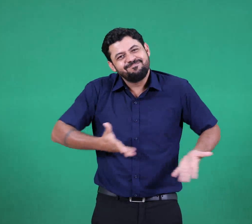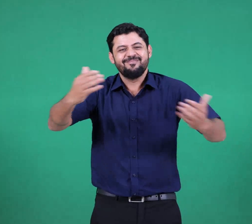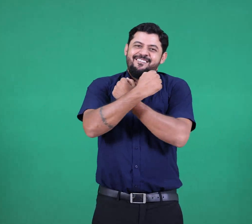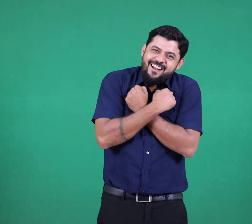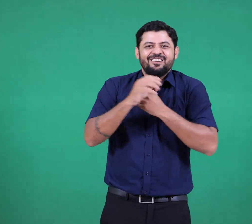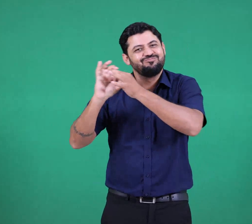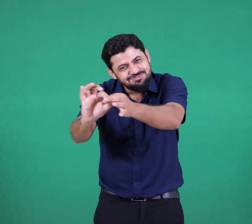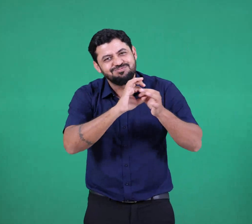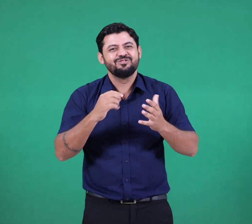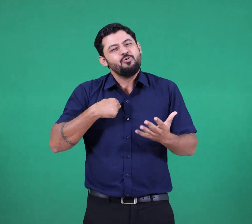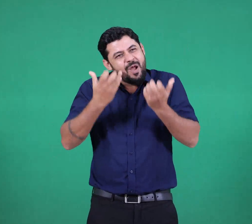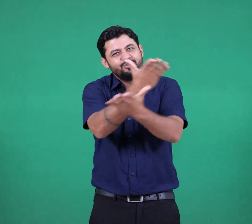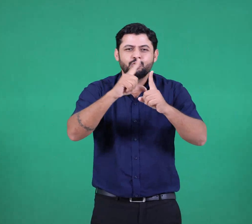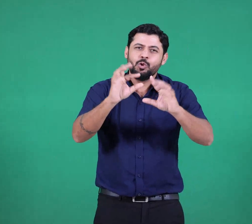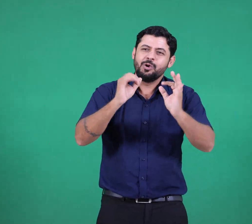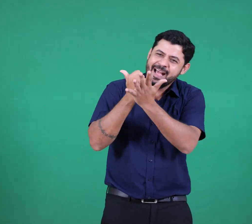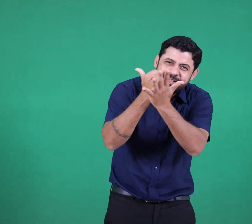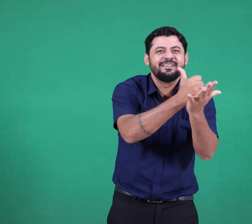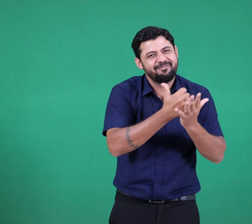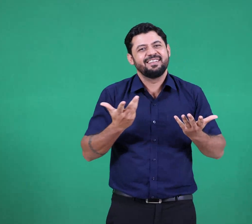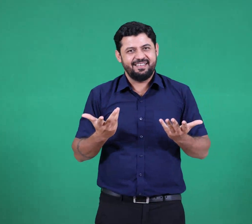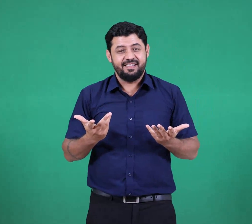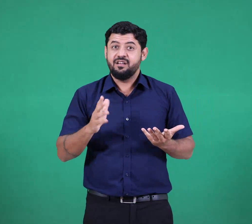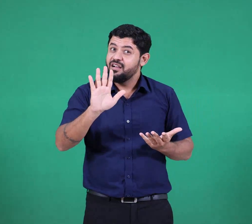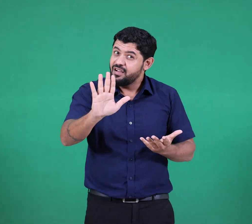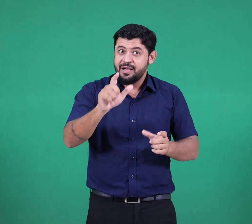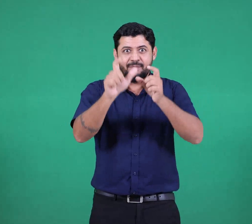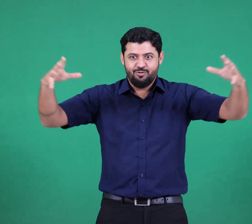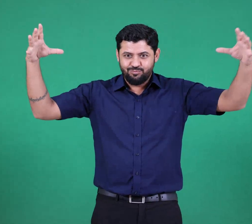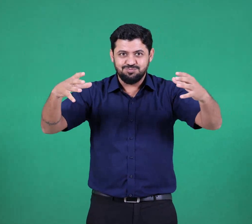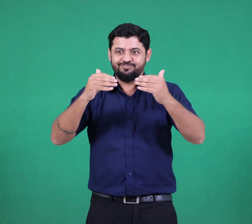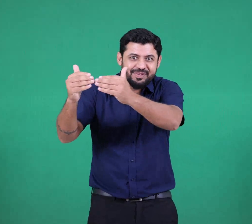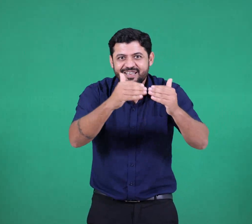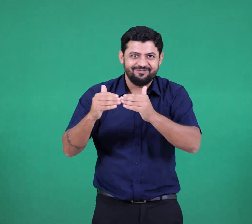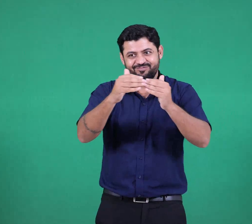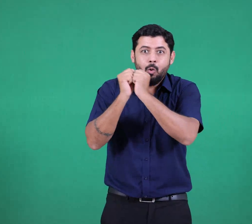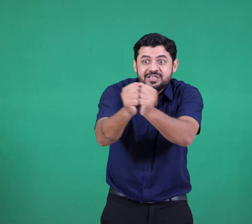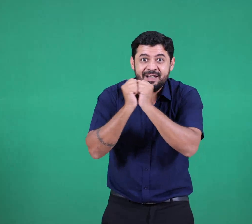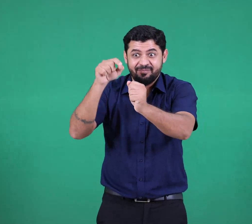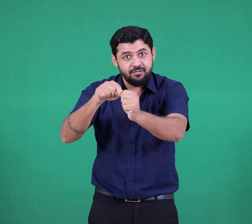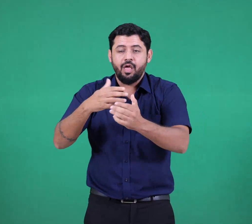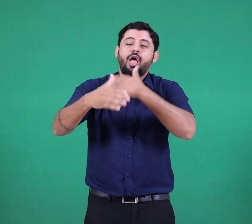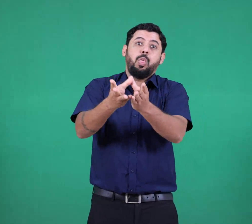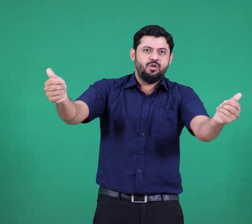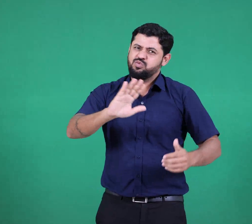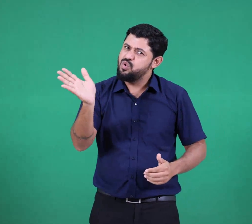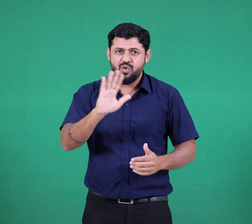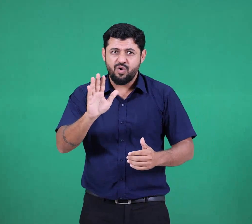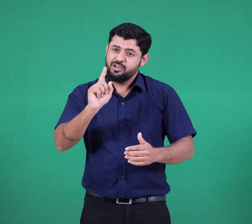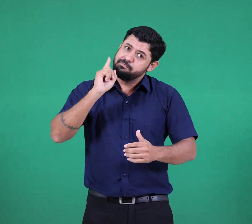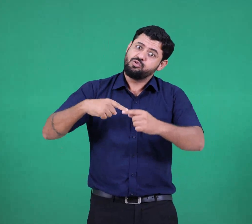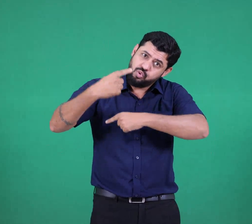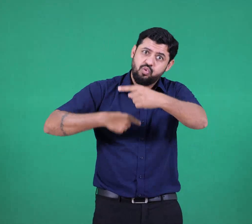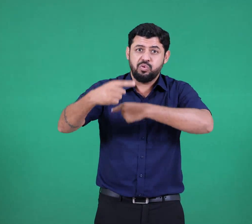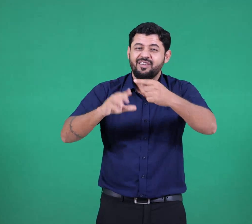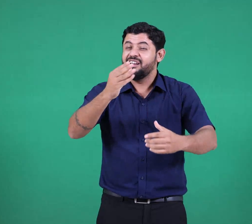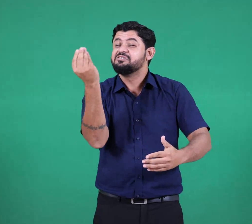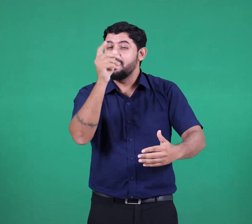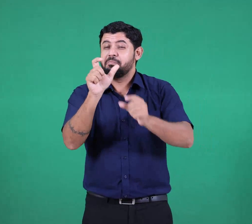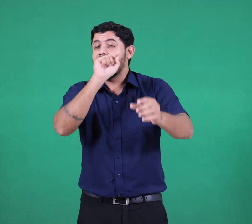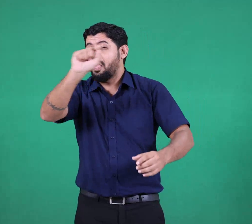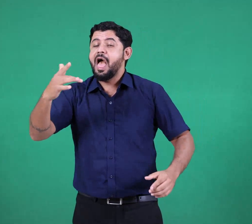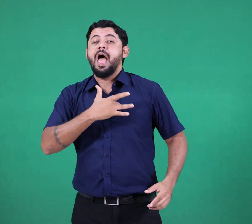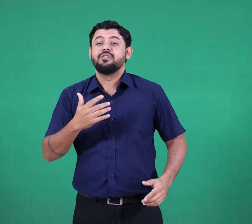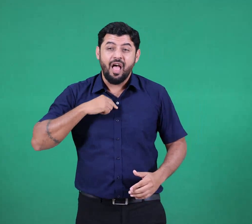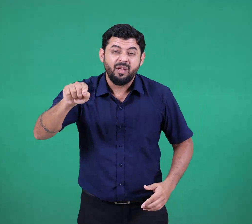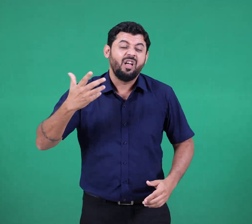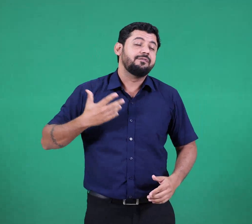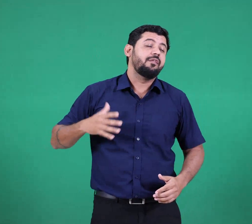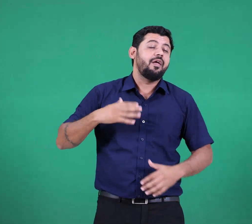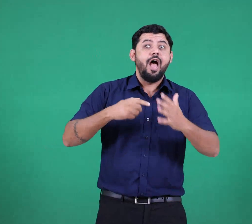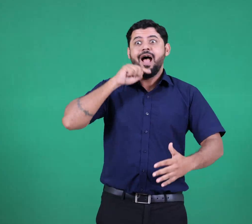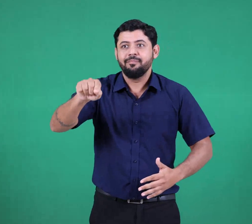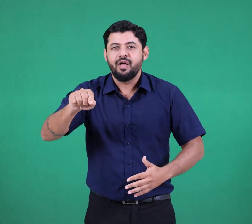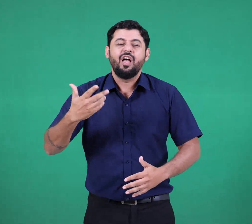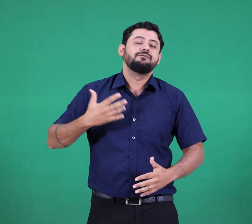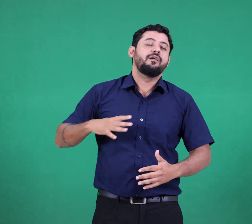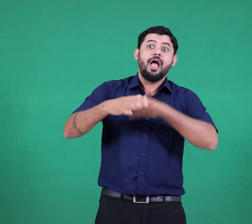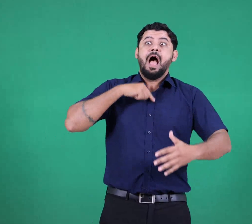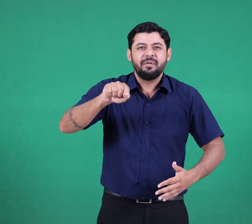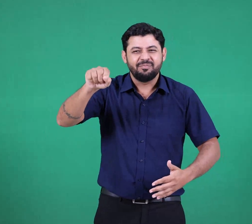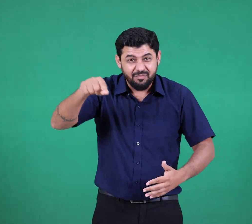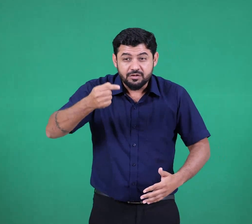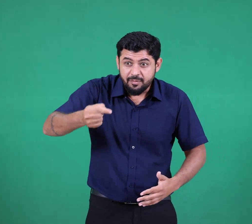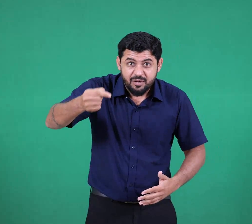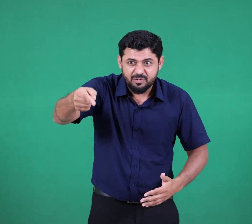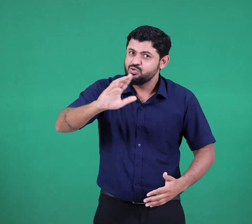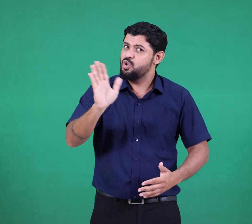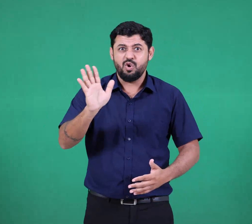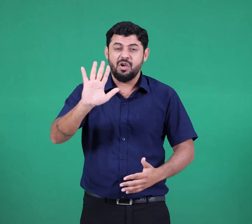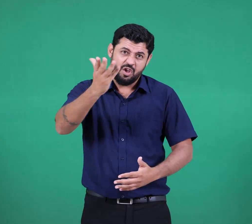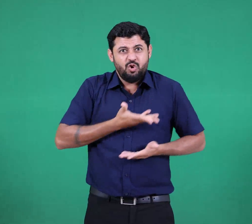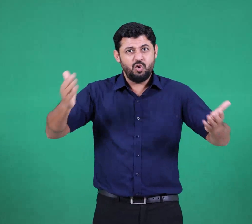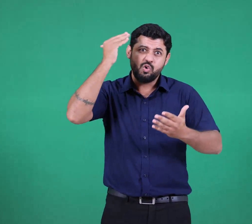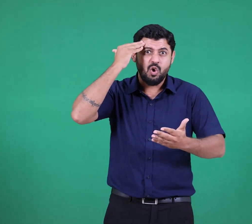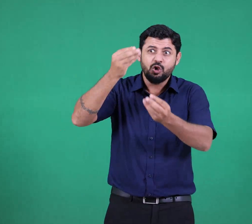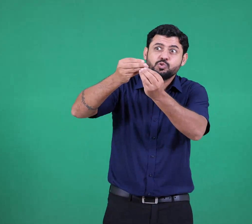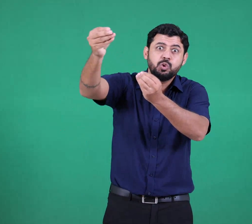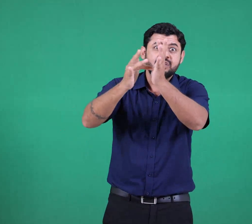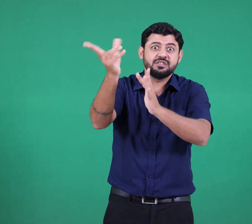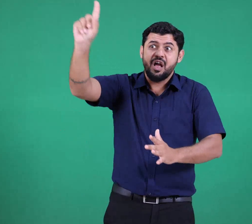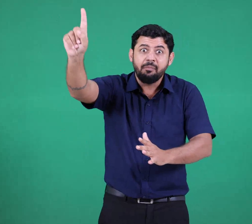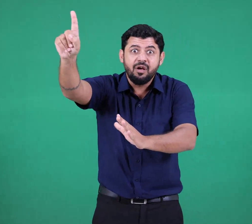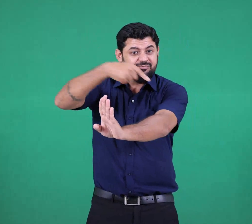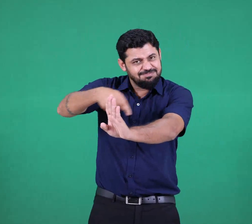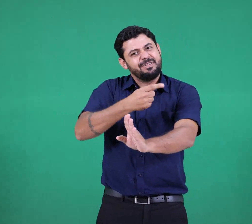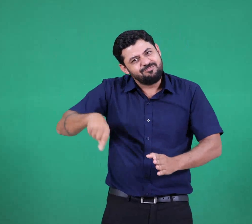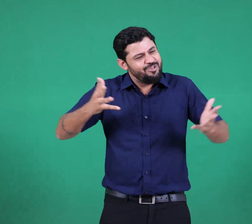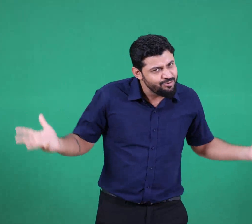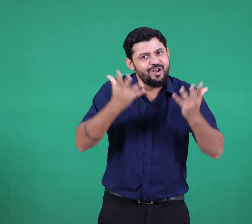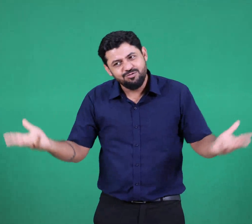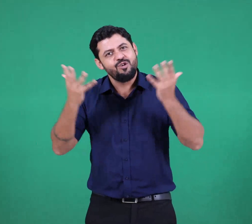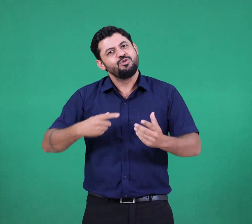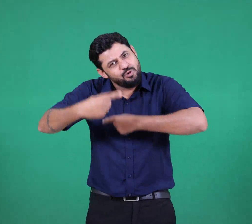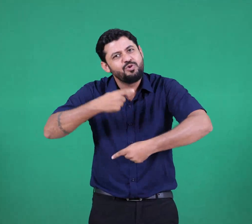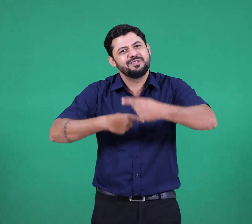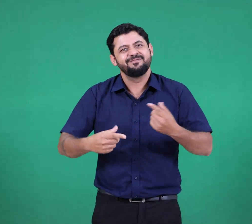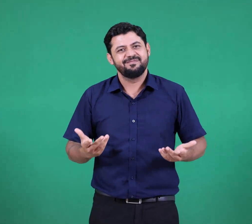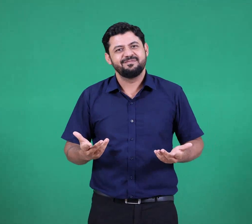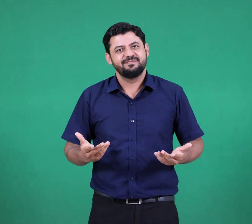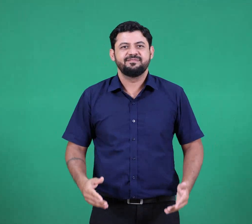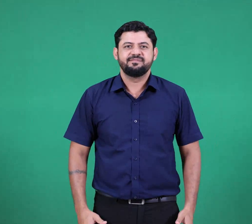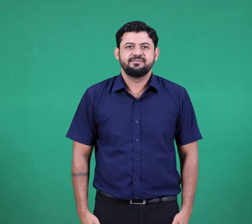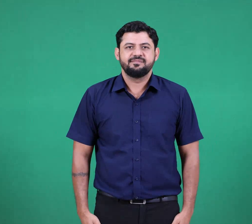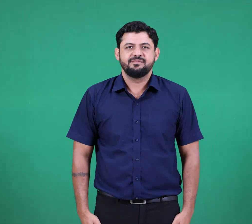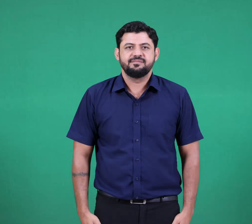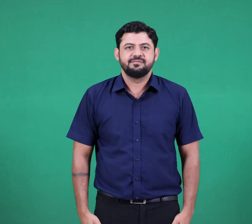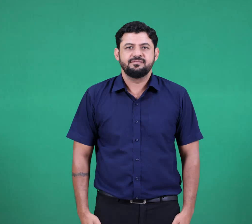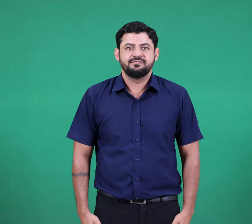Let us not neglect meeting together, as some have made a habit, but let us encourage one another, and all the more as you see the Day approaching.